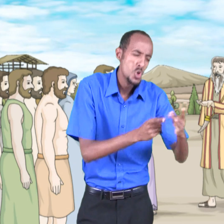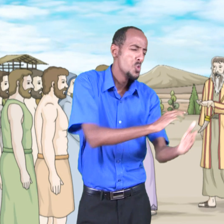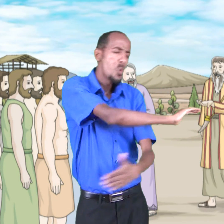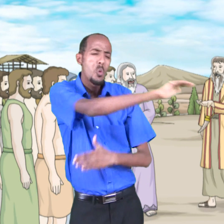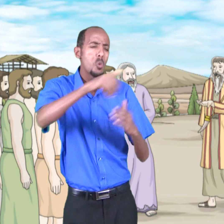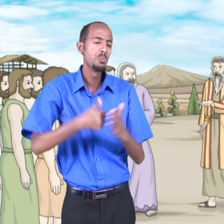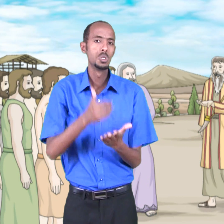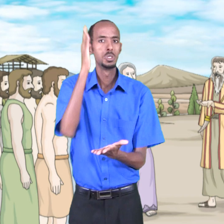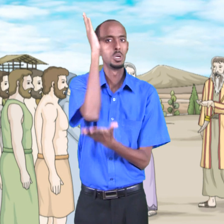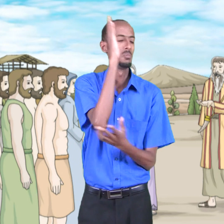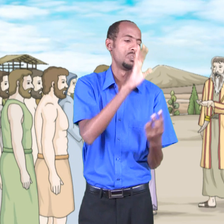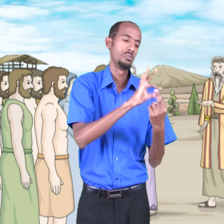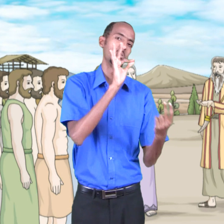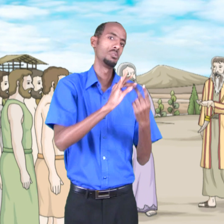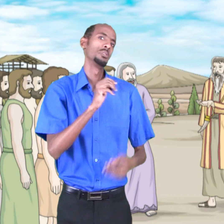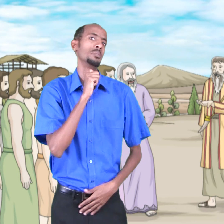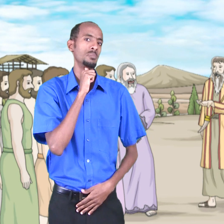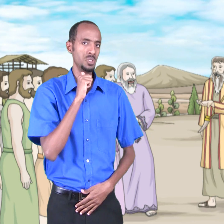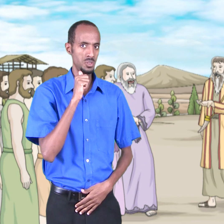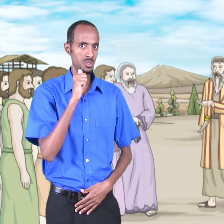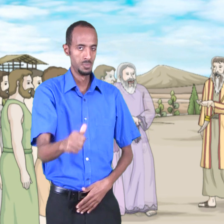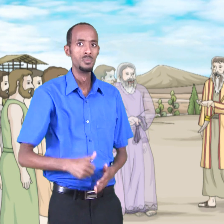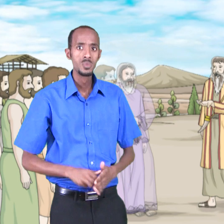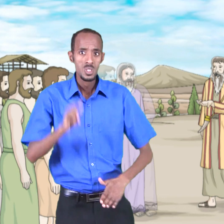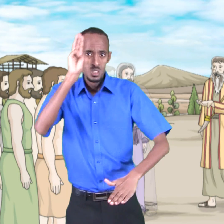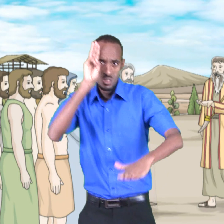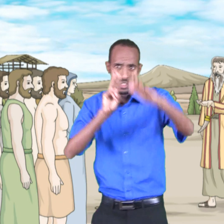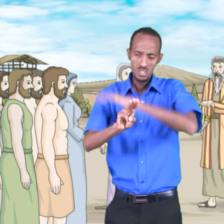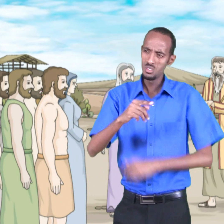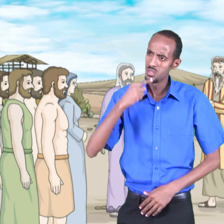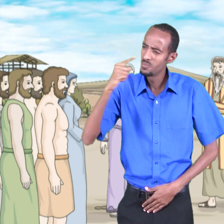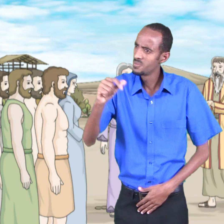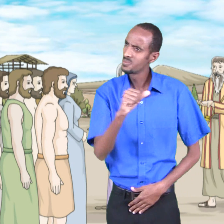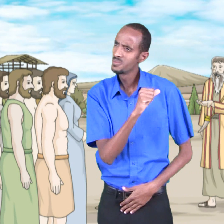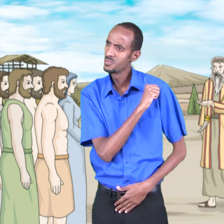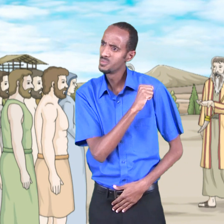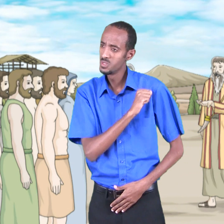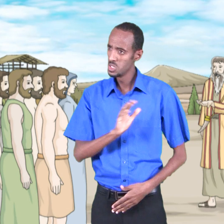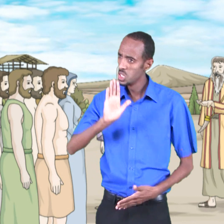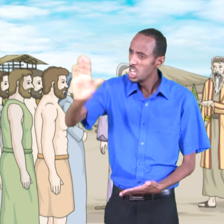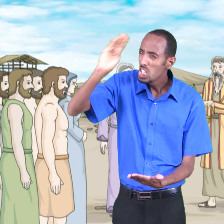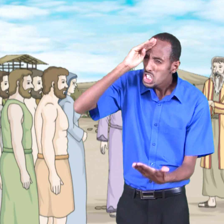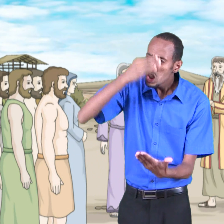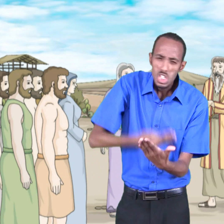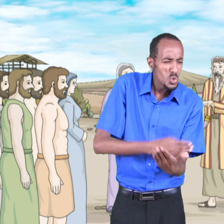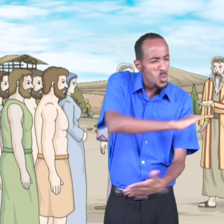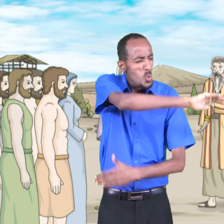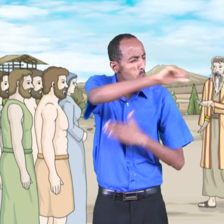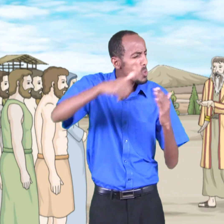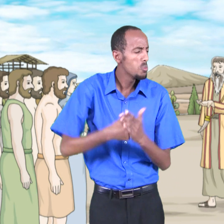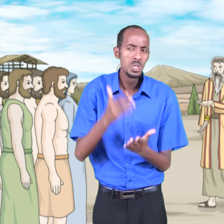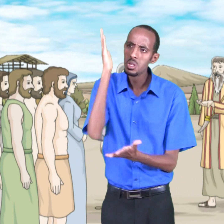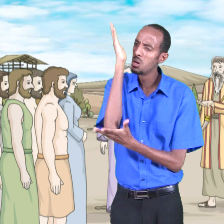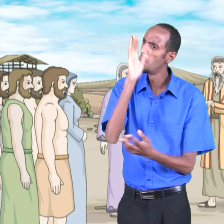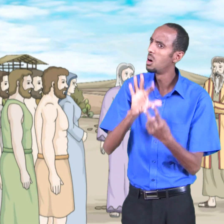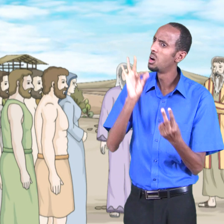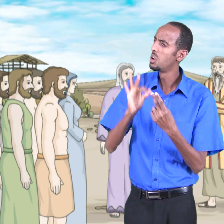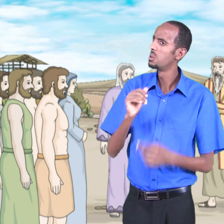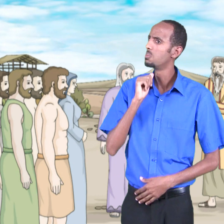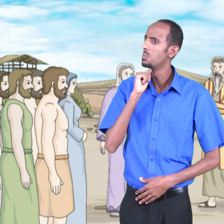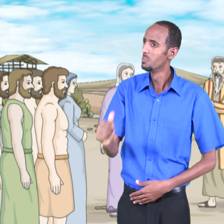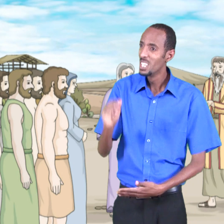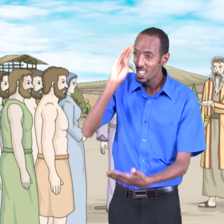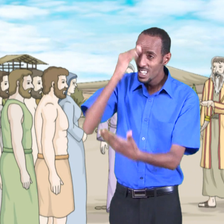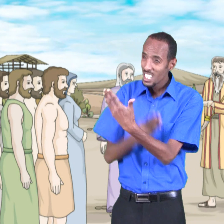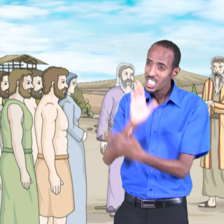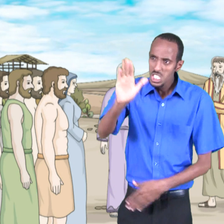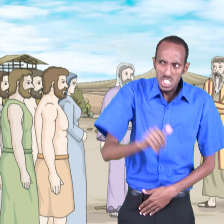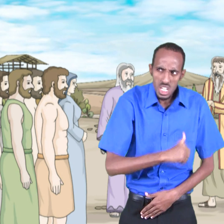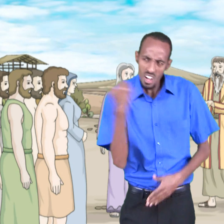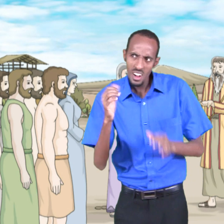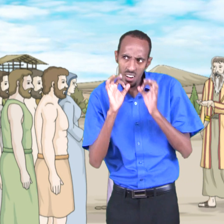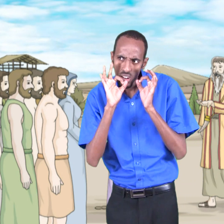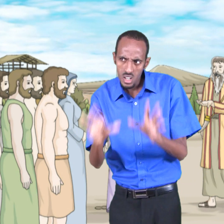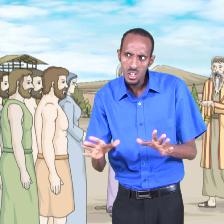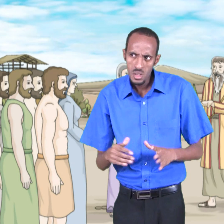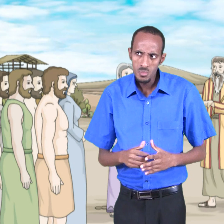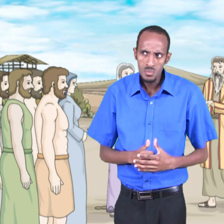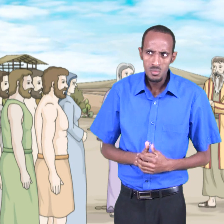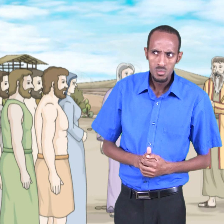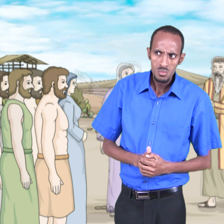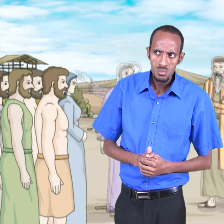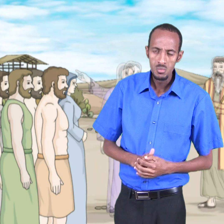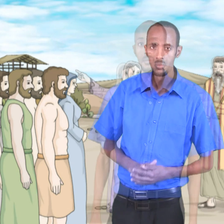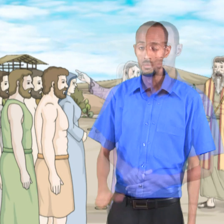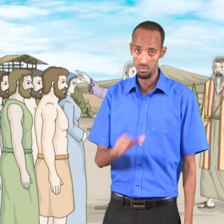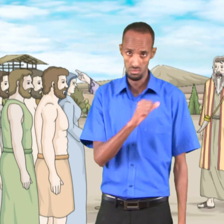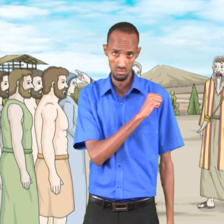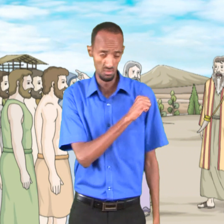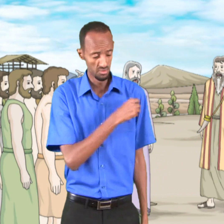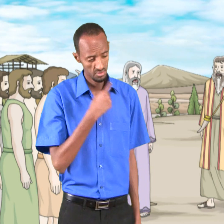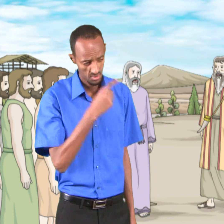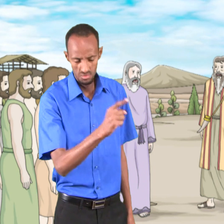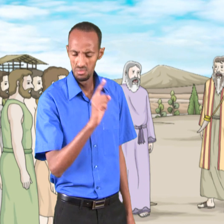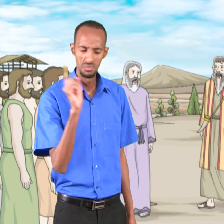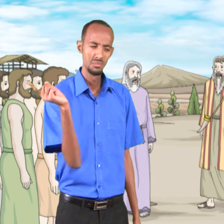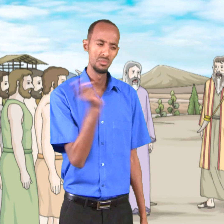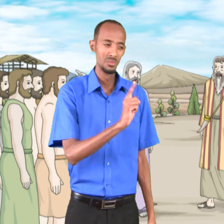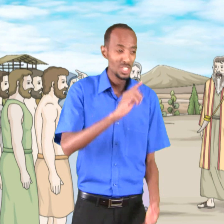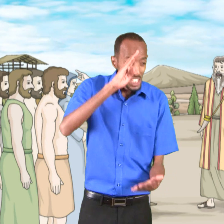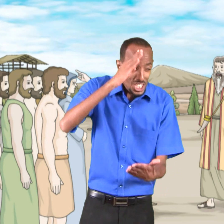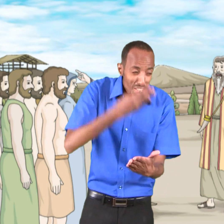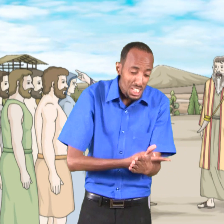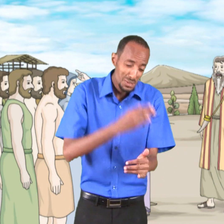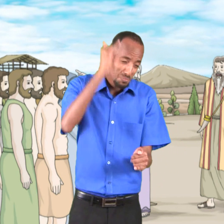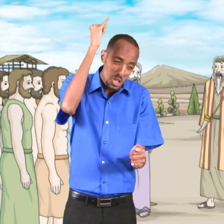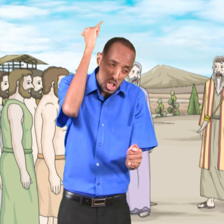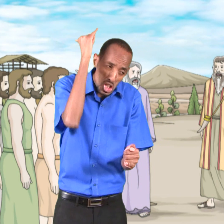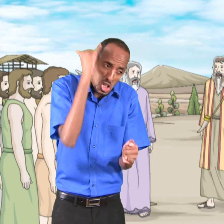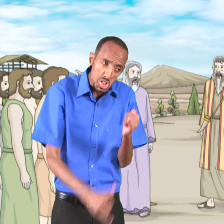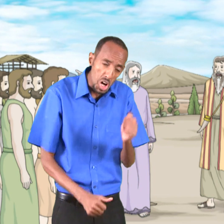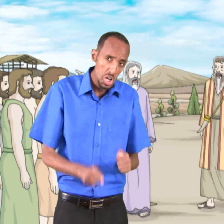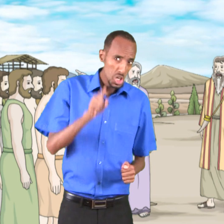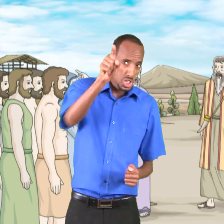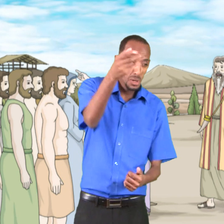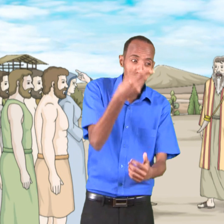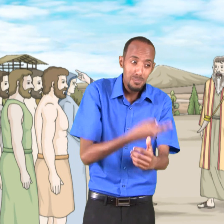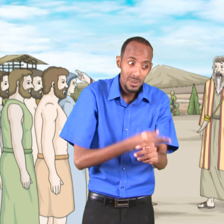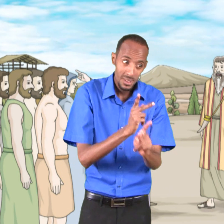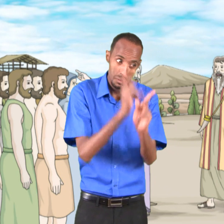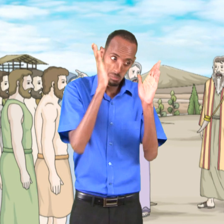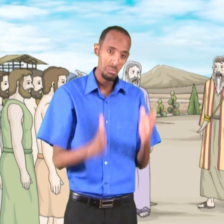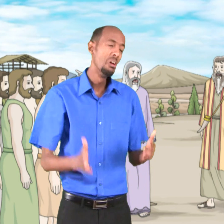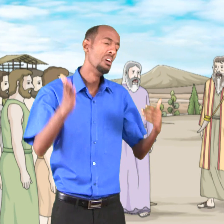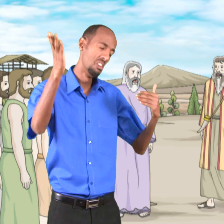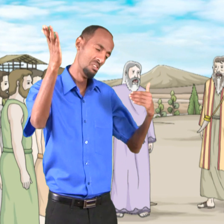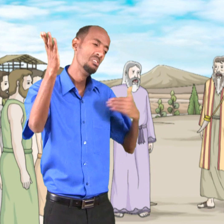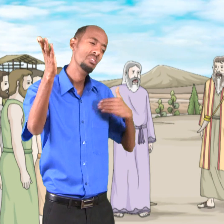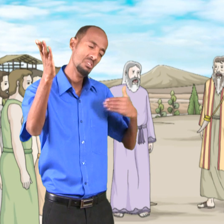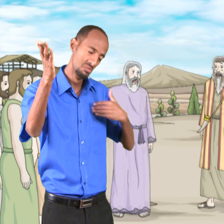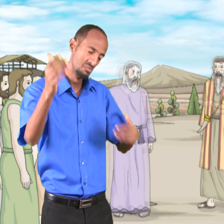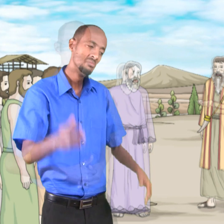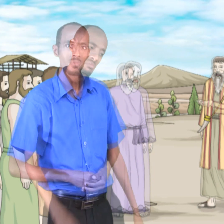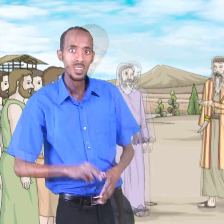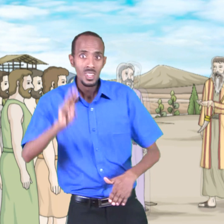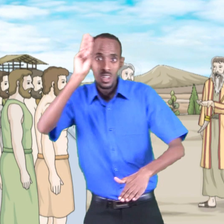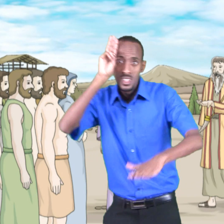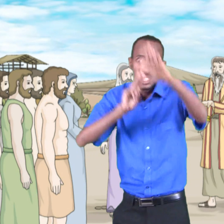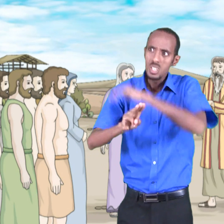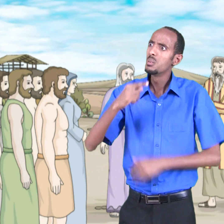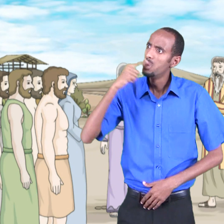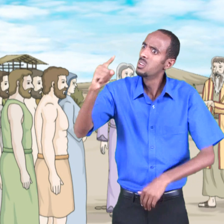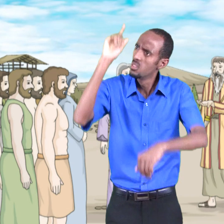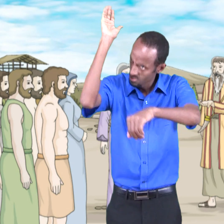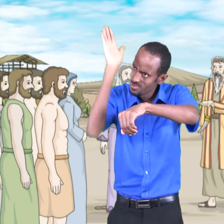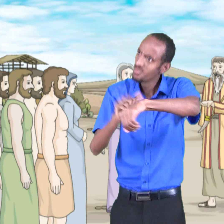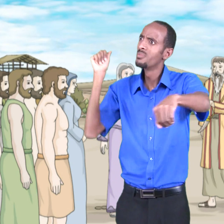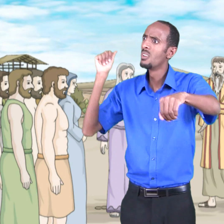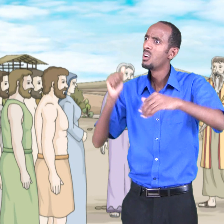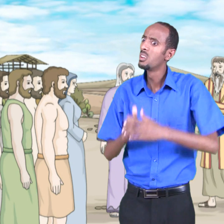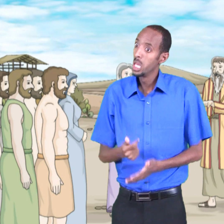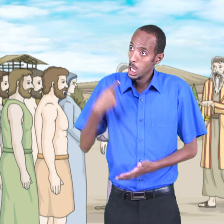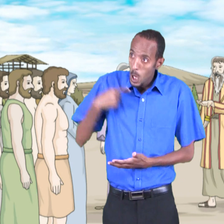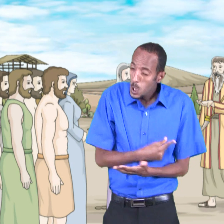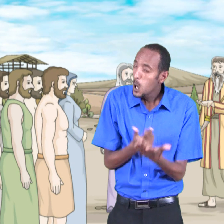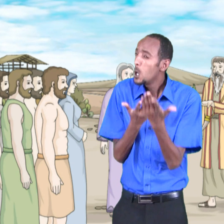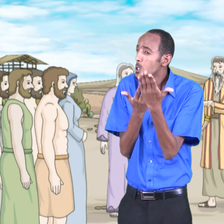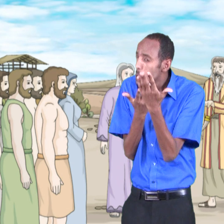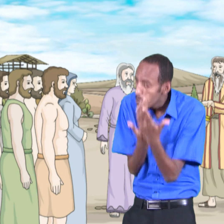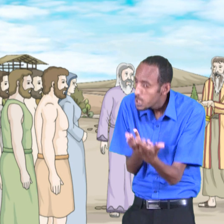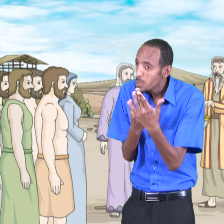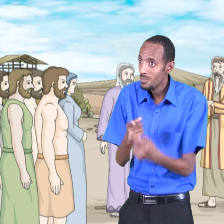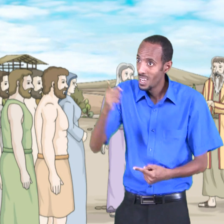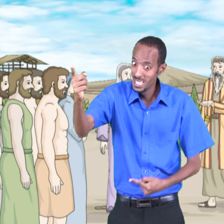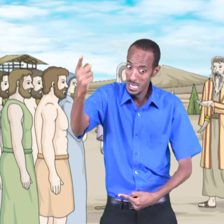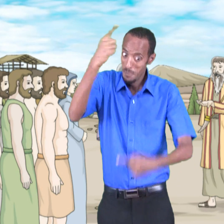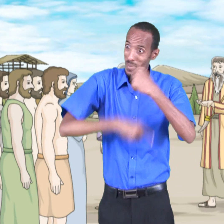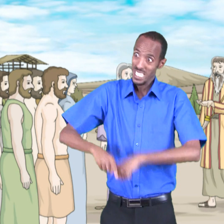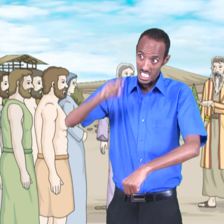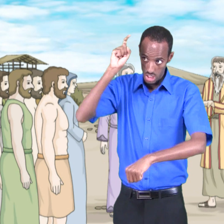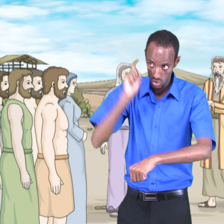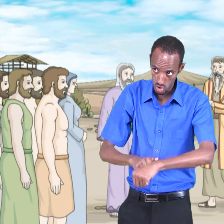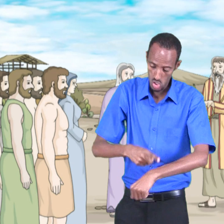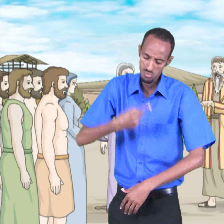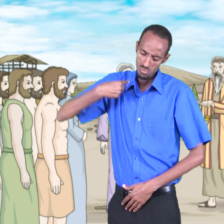Thus Jesse made seven of his sons pass before Samuel, but Samuel told him, “The LORD has not chosen any of these.”